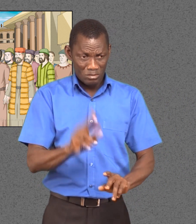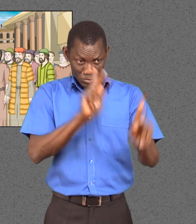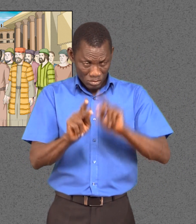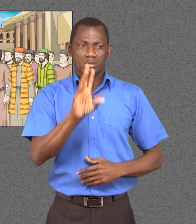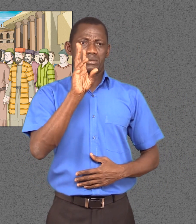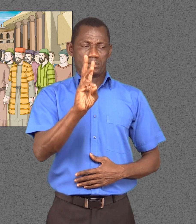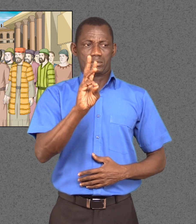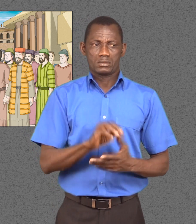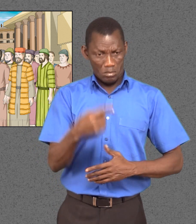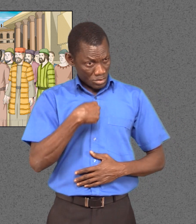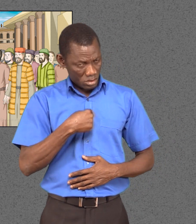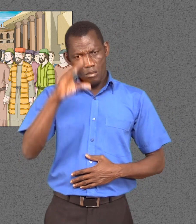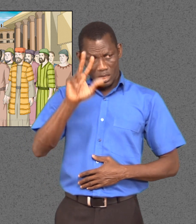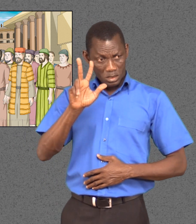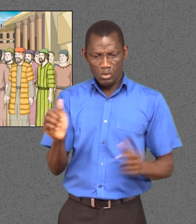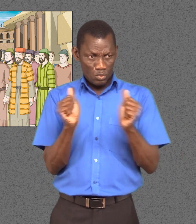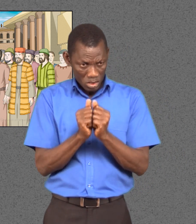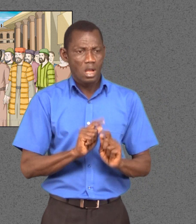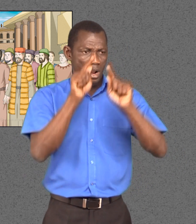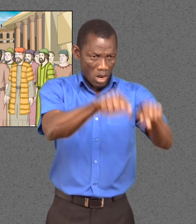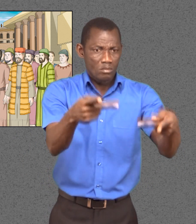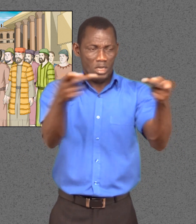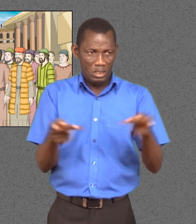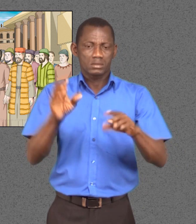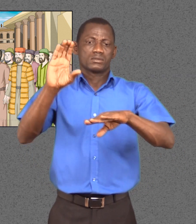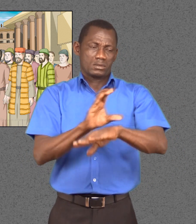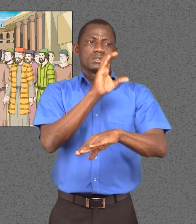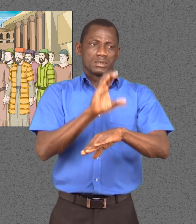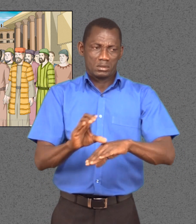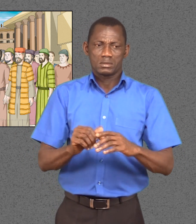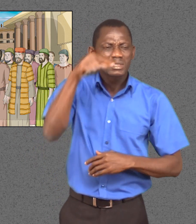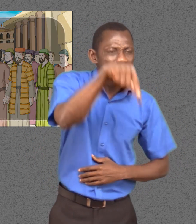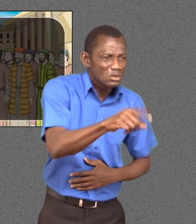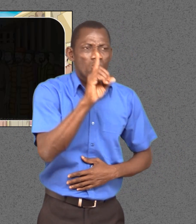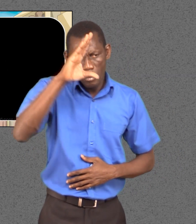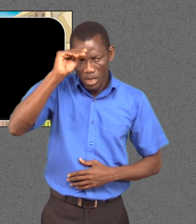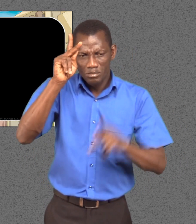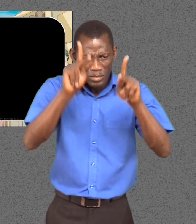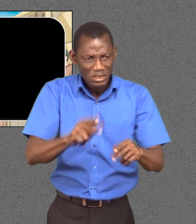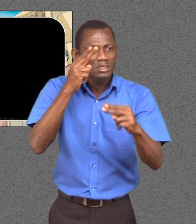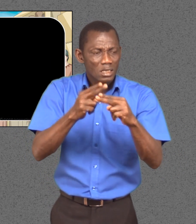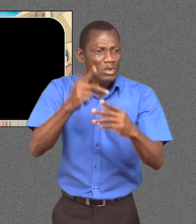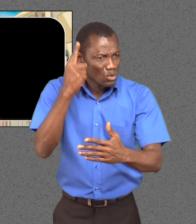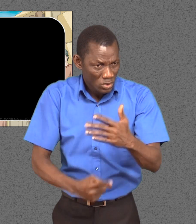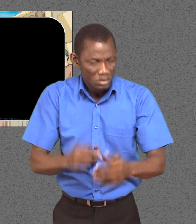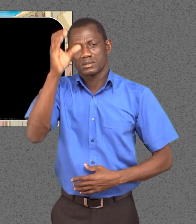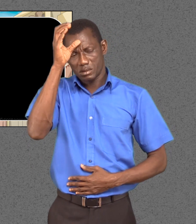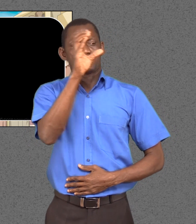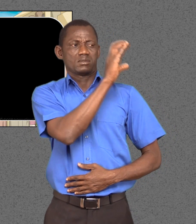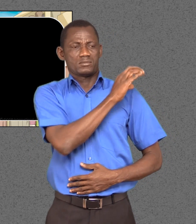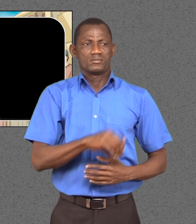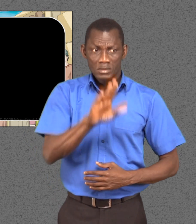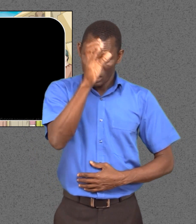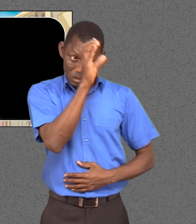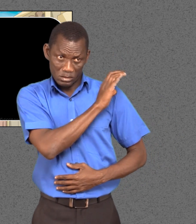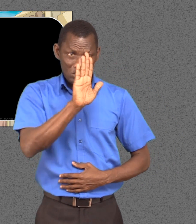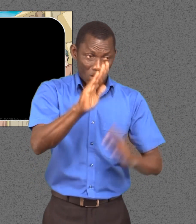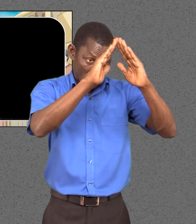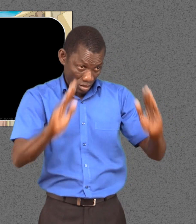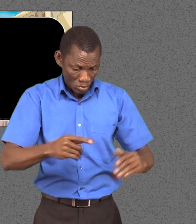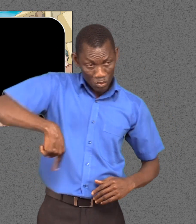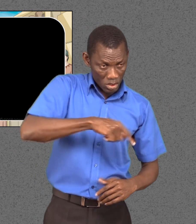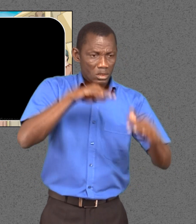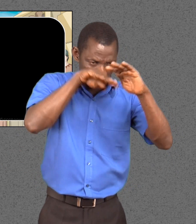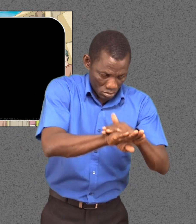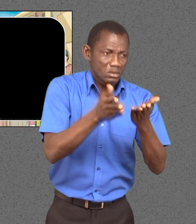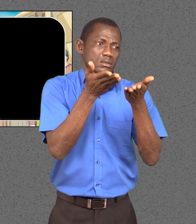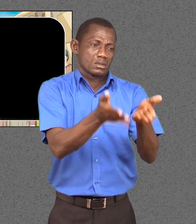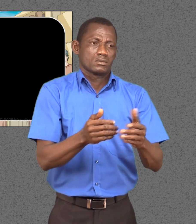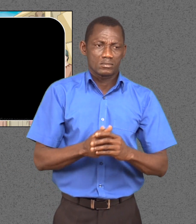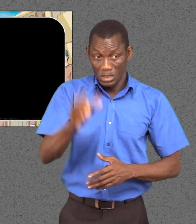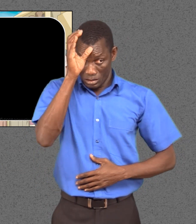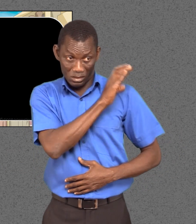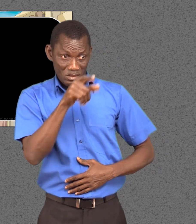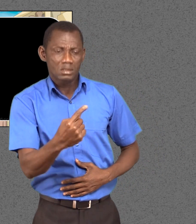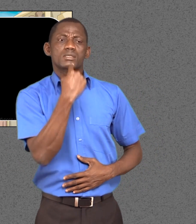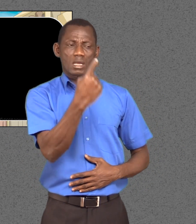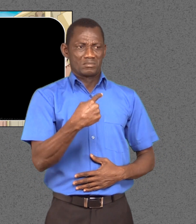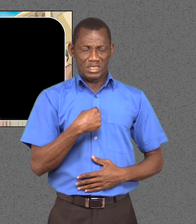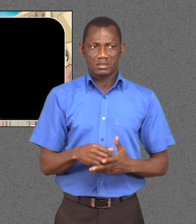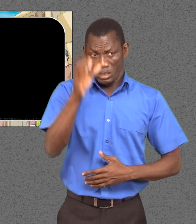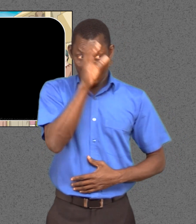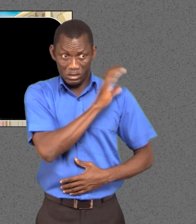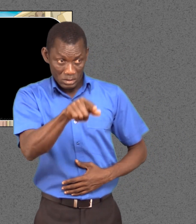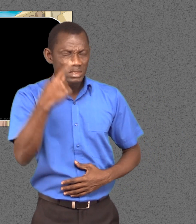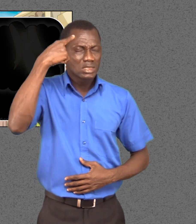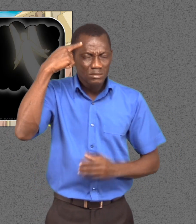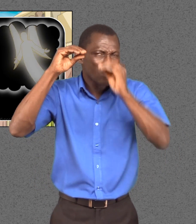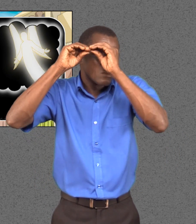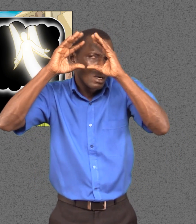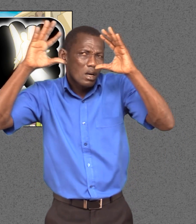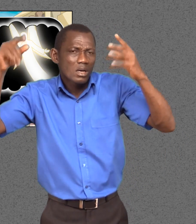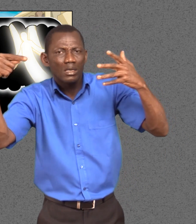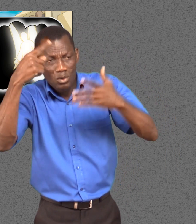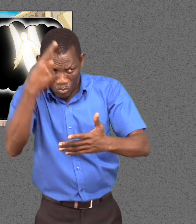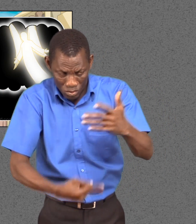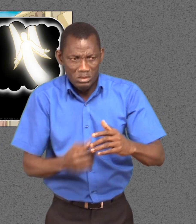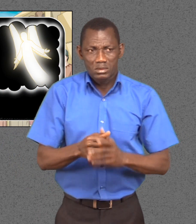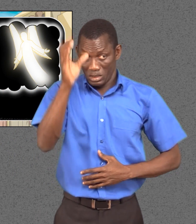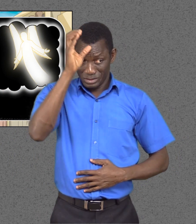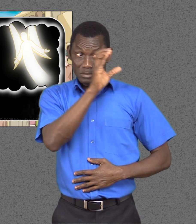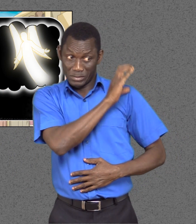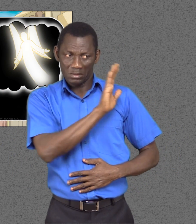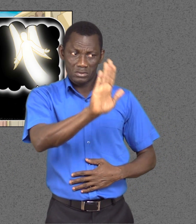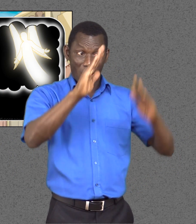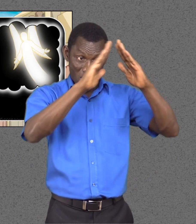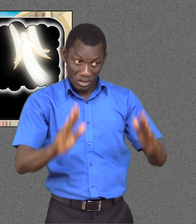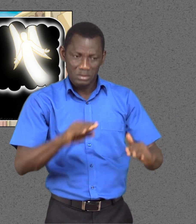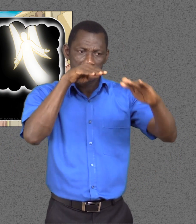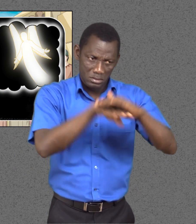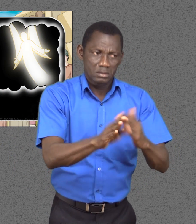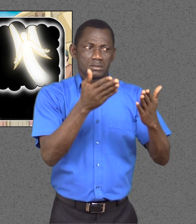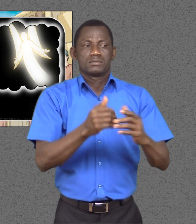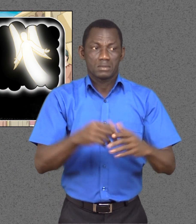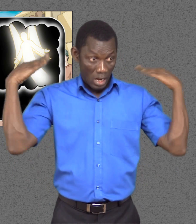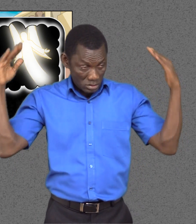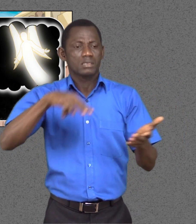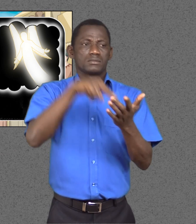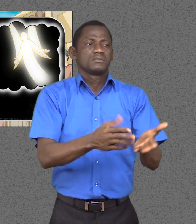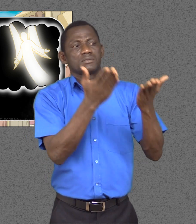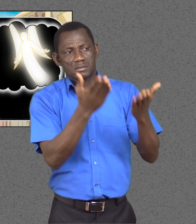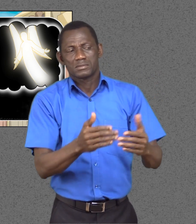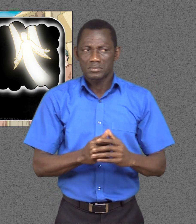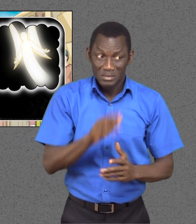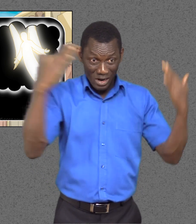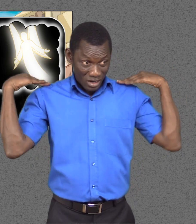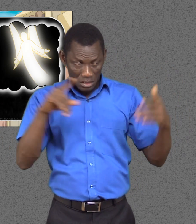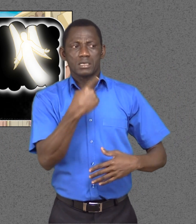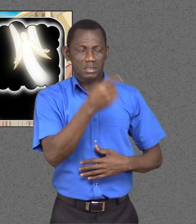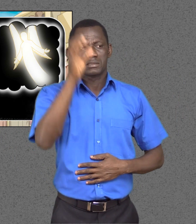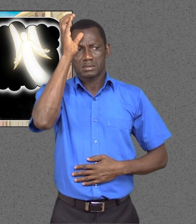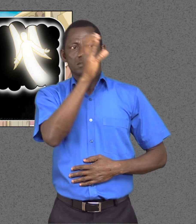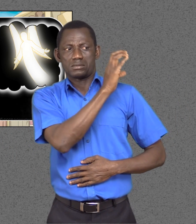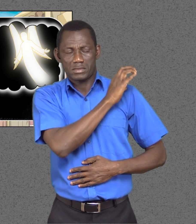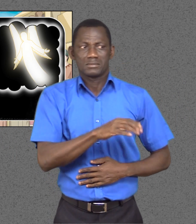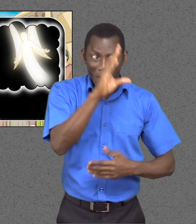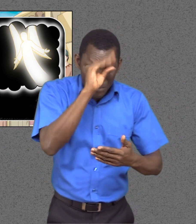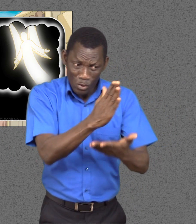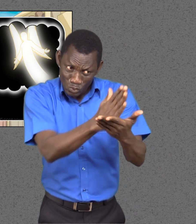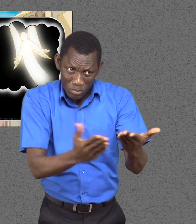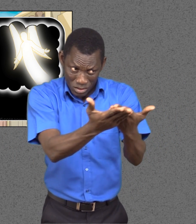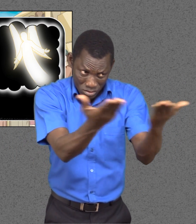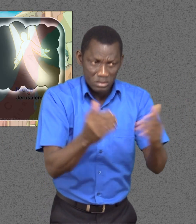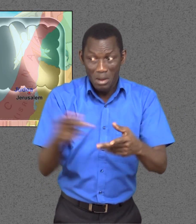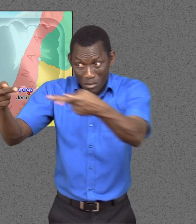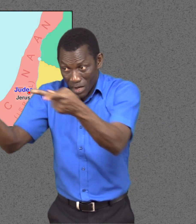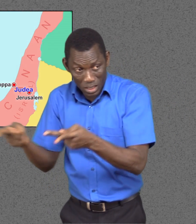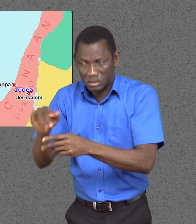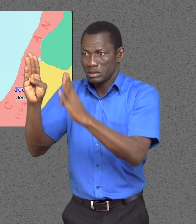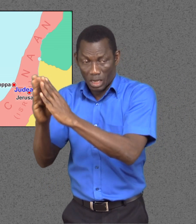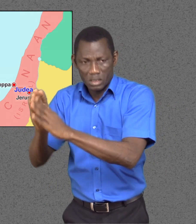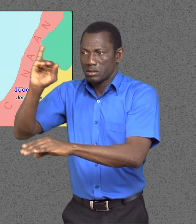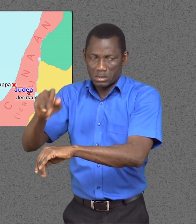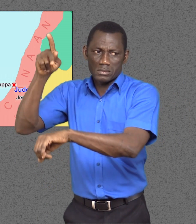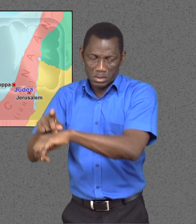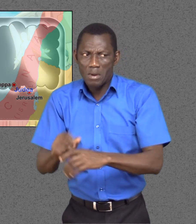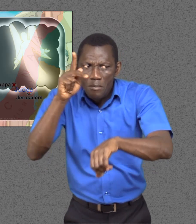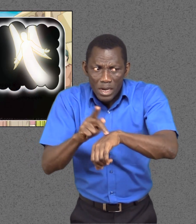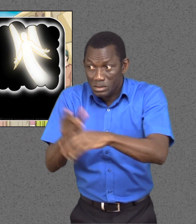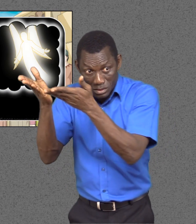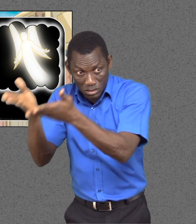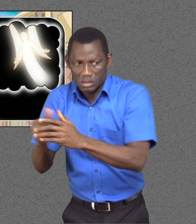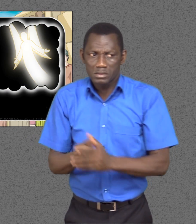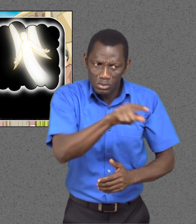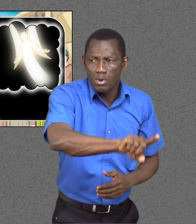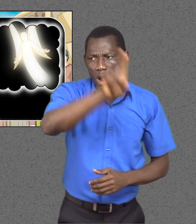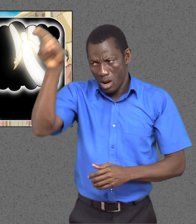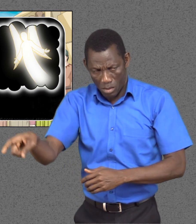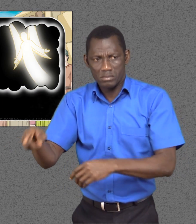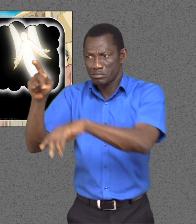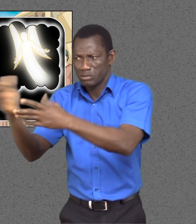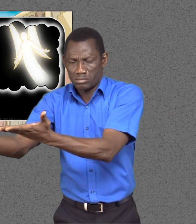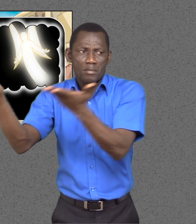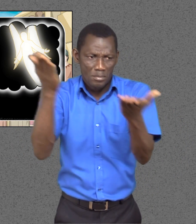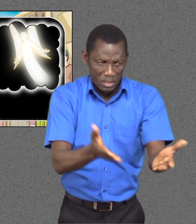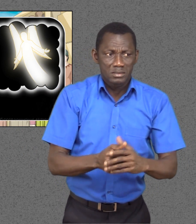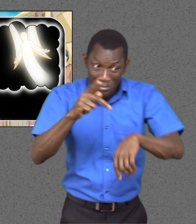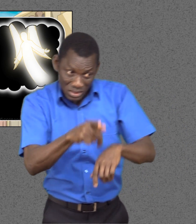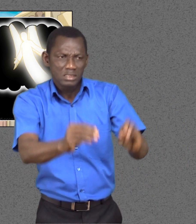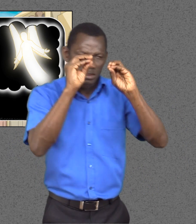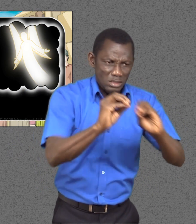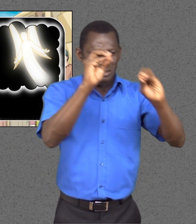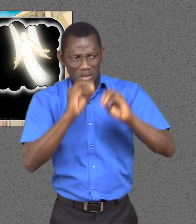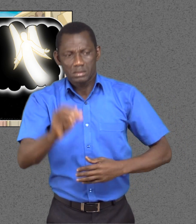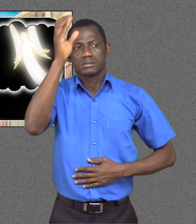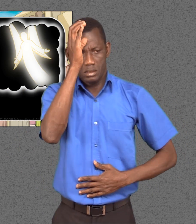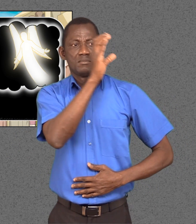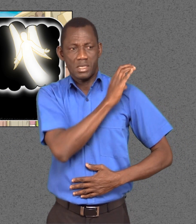These six brothers also went with me, and we entered the man’s home. He told us how he had seen an angel standing in his house and saying, ‘Send to Joppa for Simon who is called Peter.